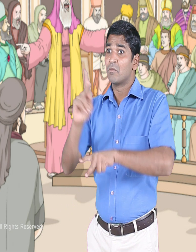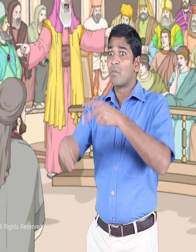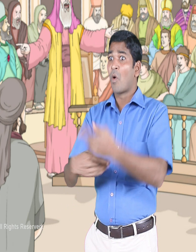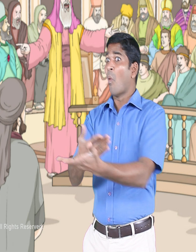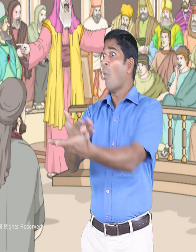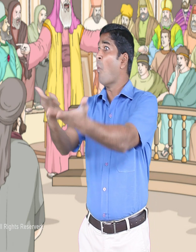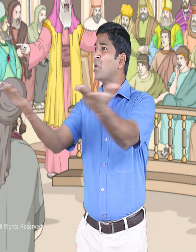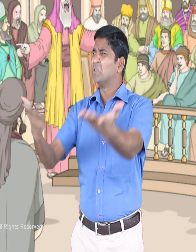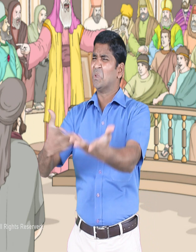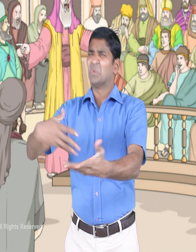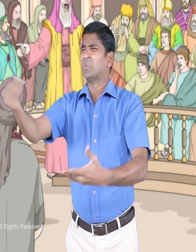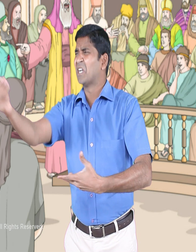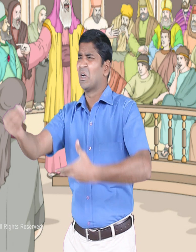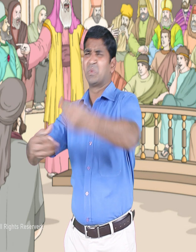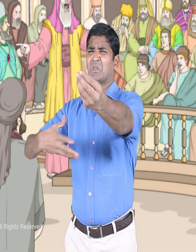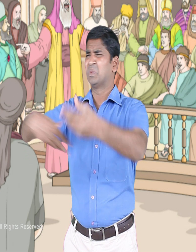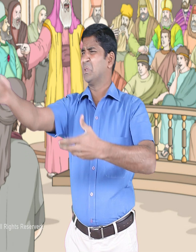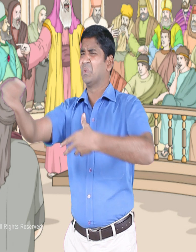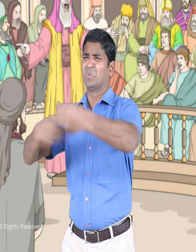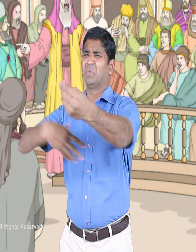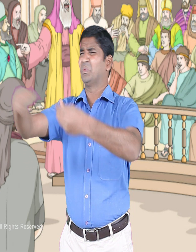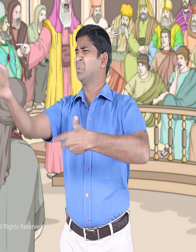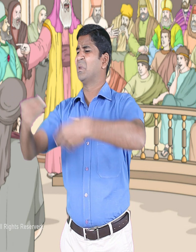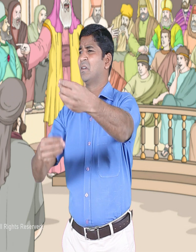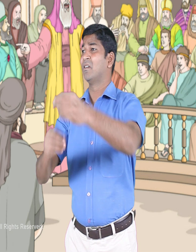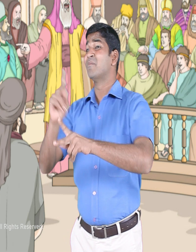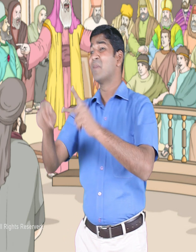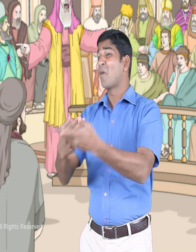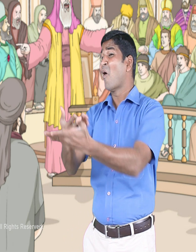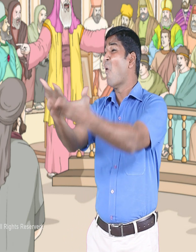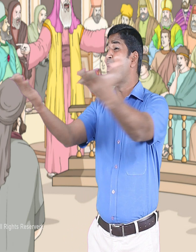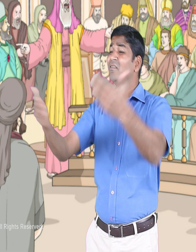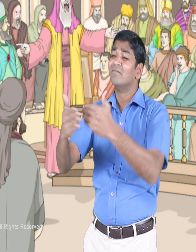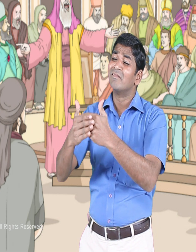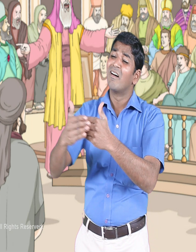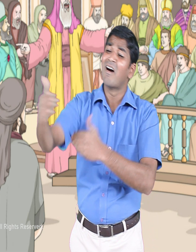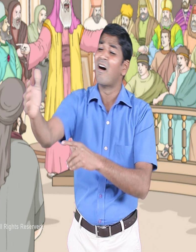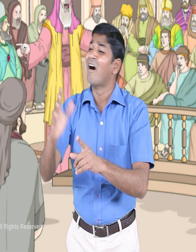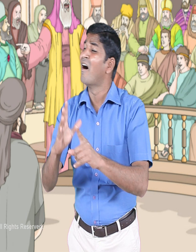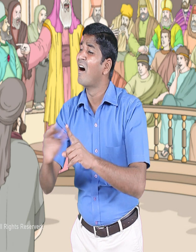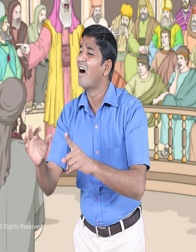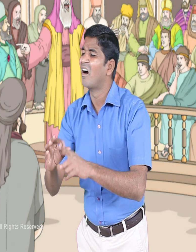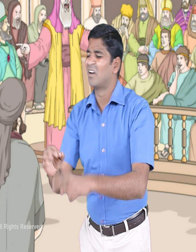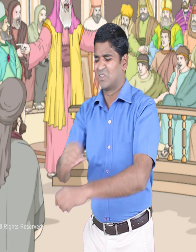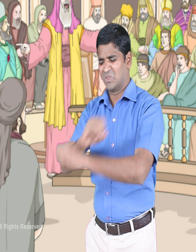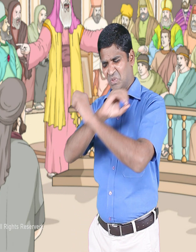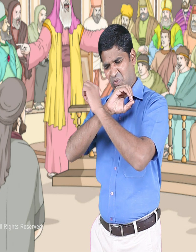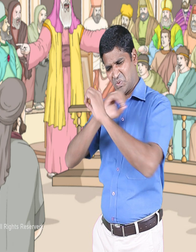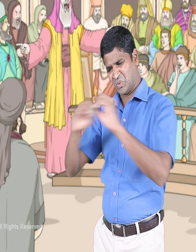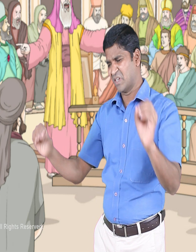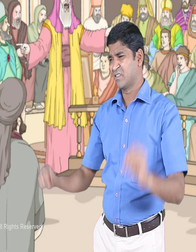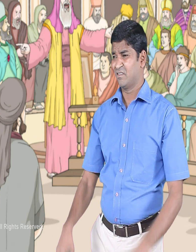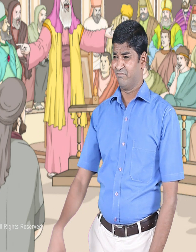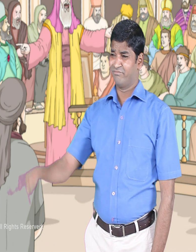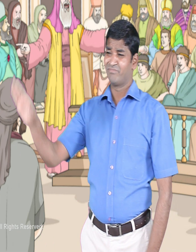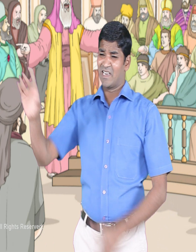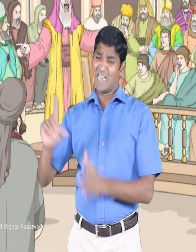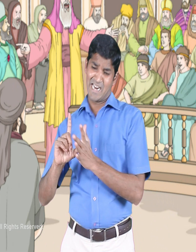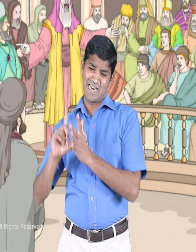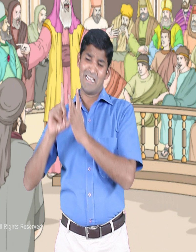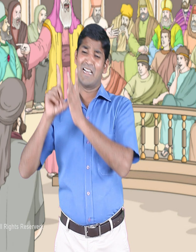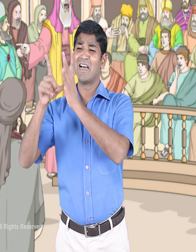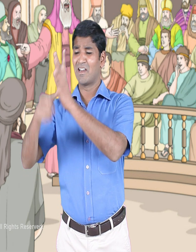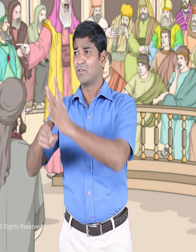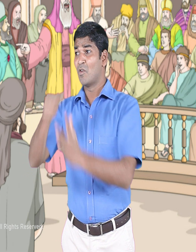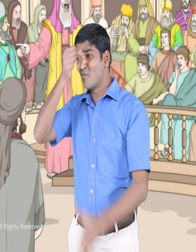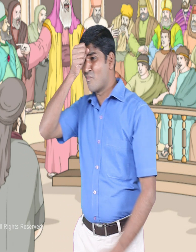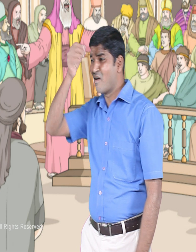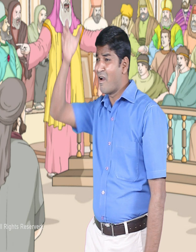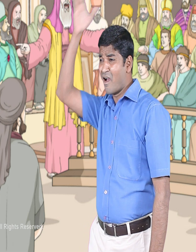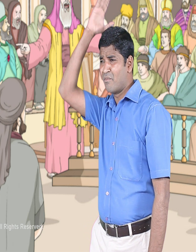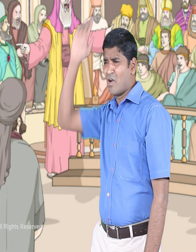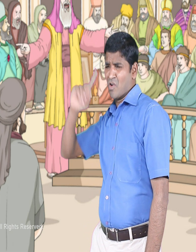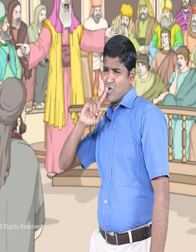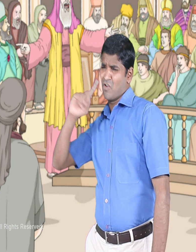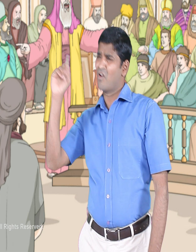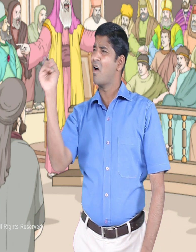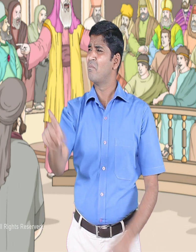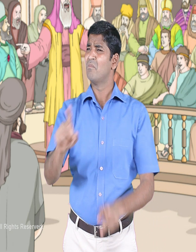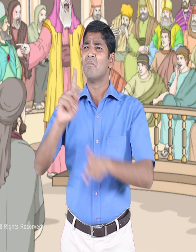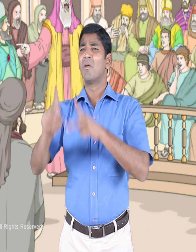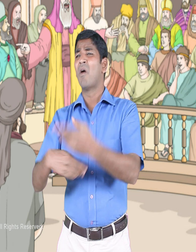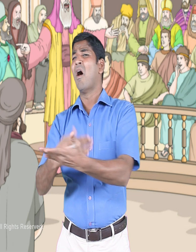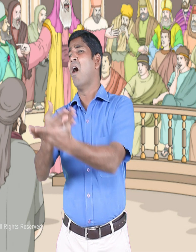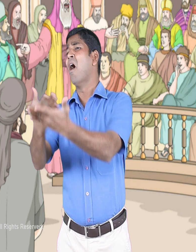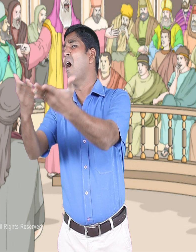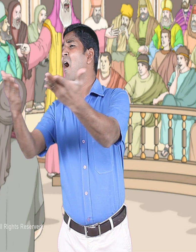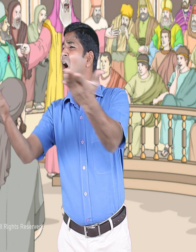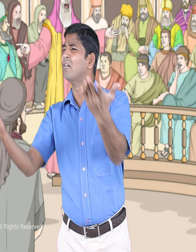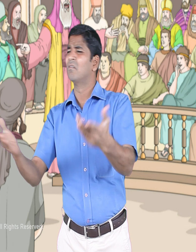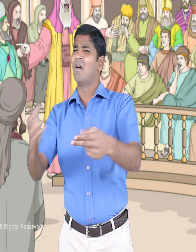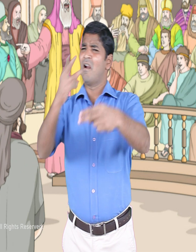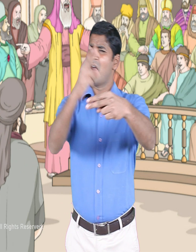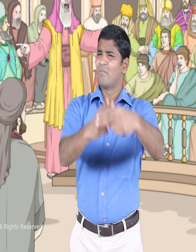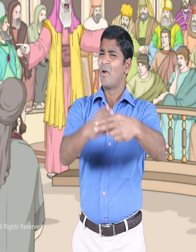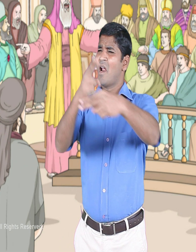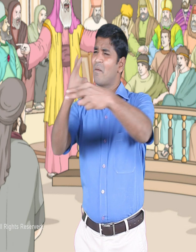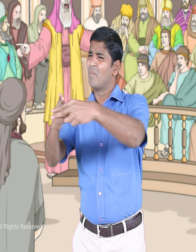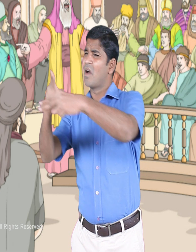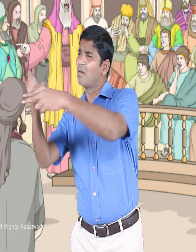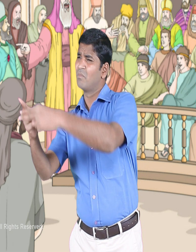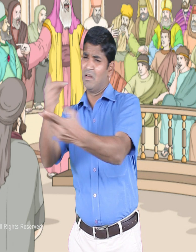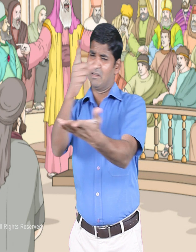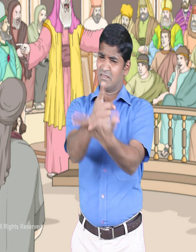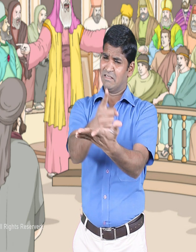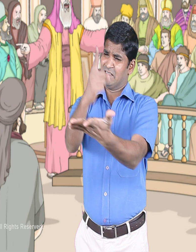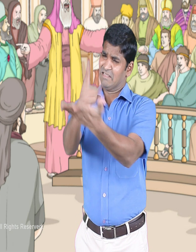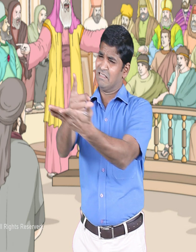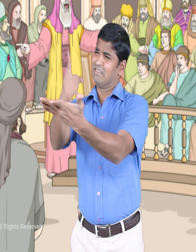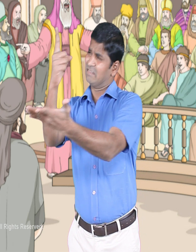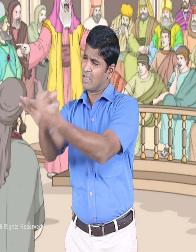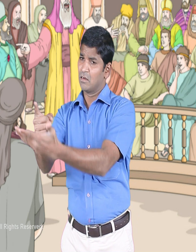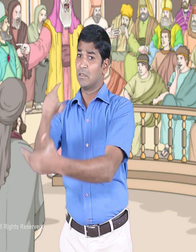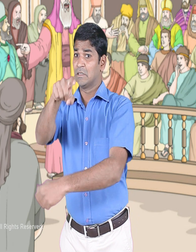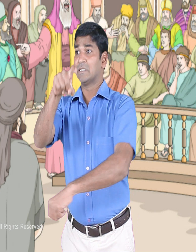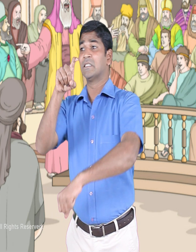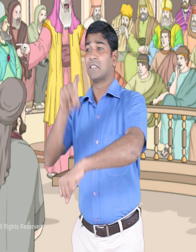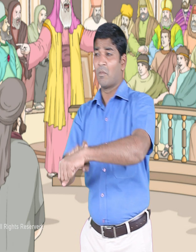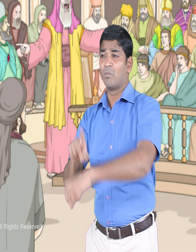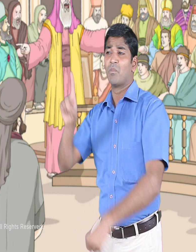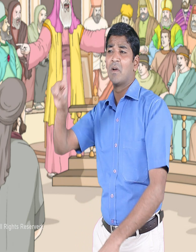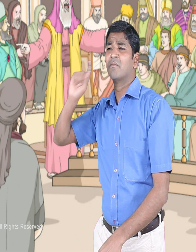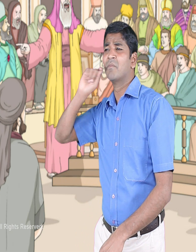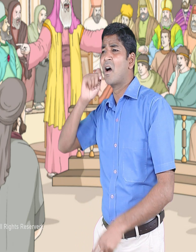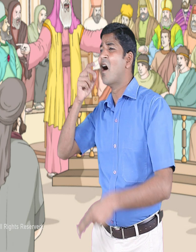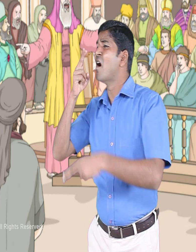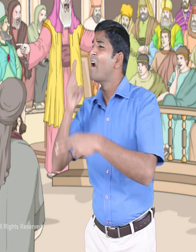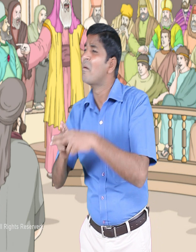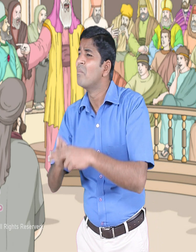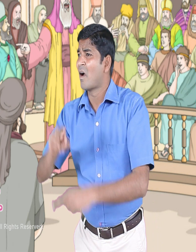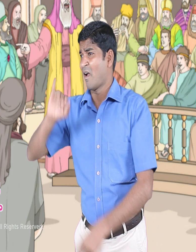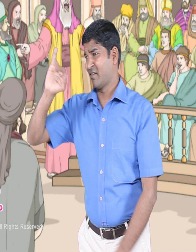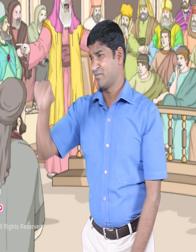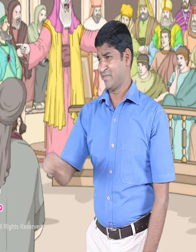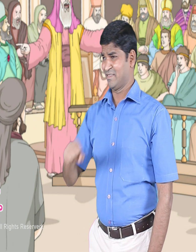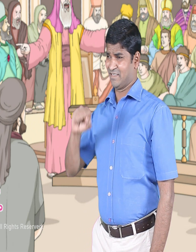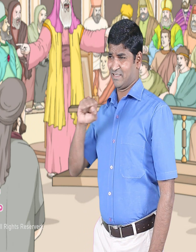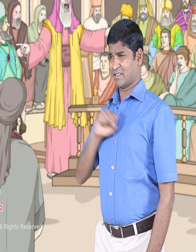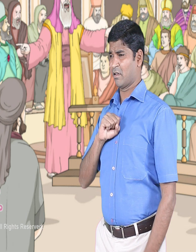He was killed, all his followers were dispersed, and it all came to nothing.